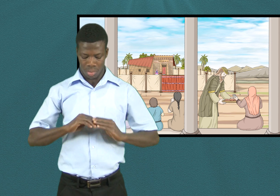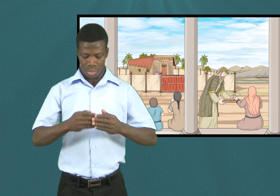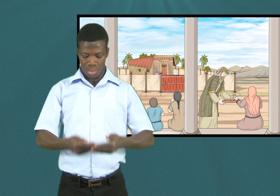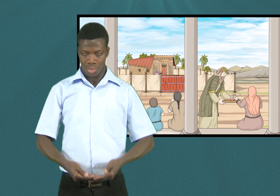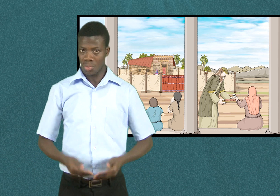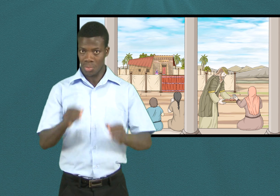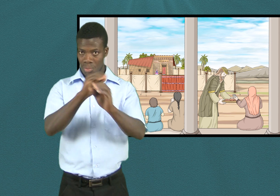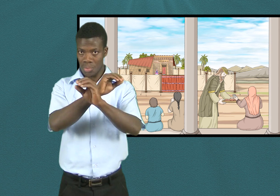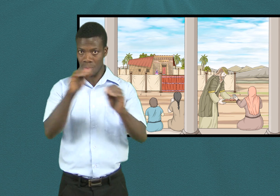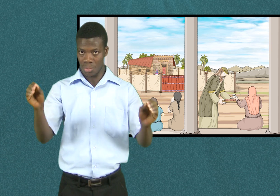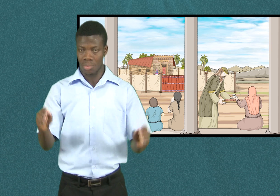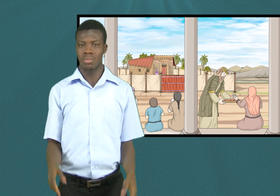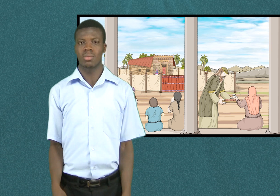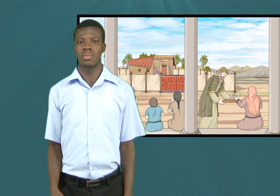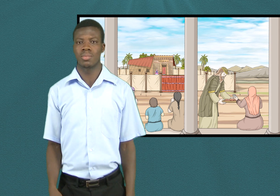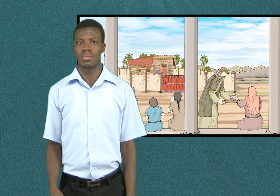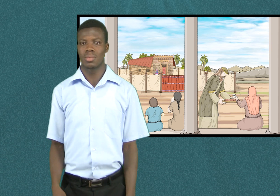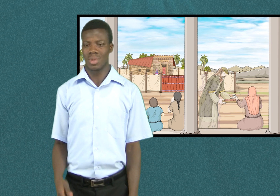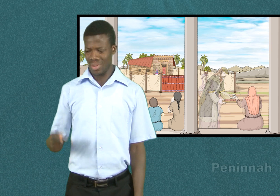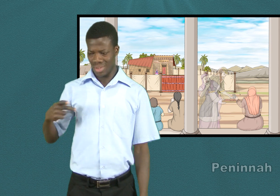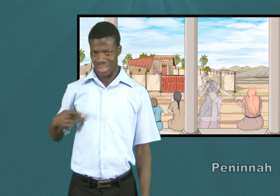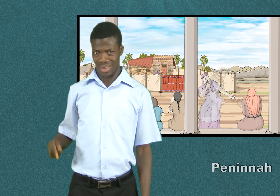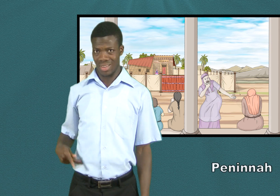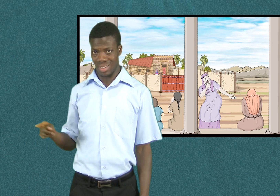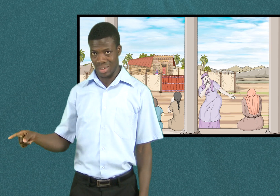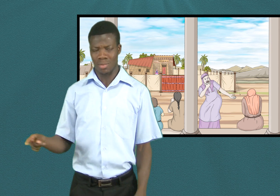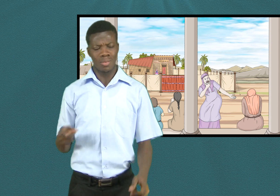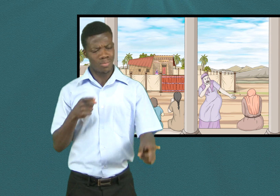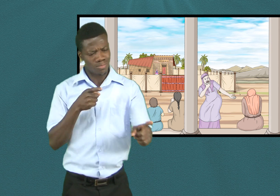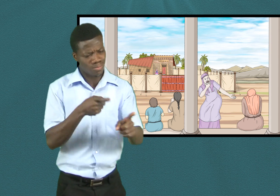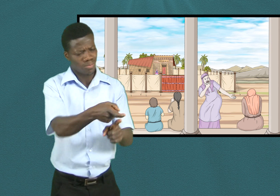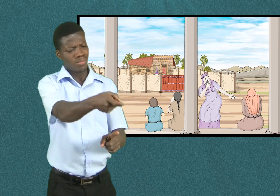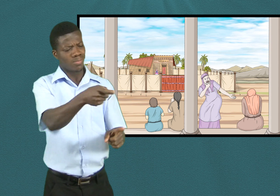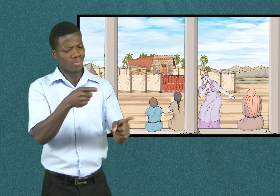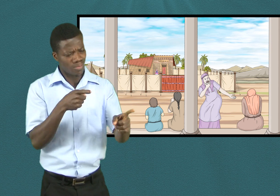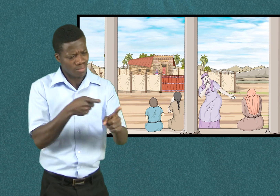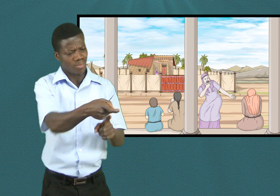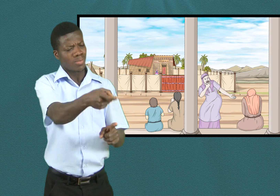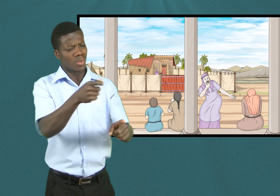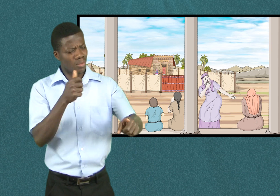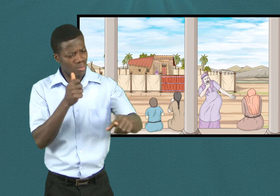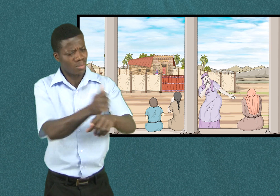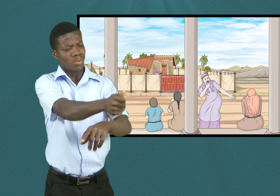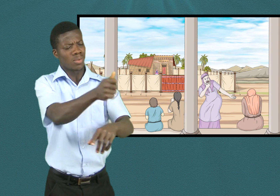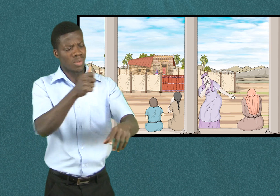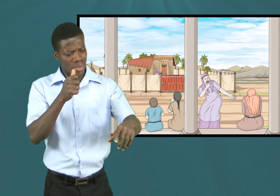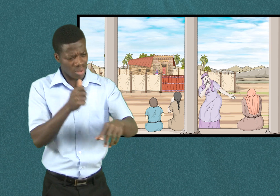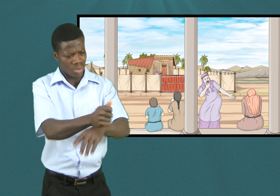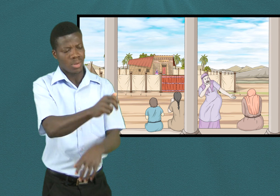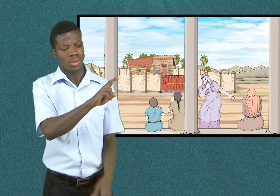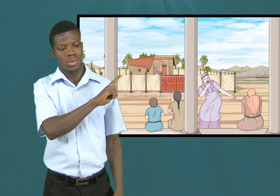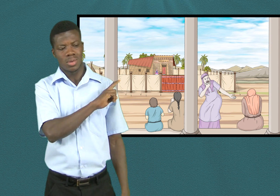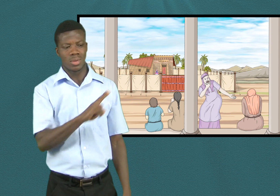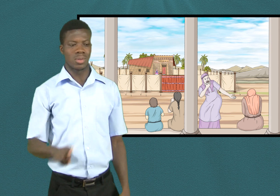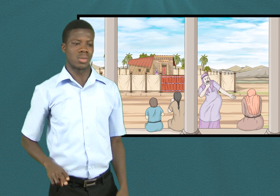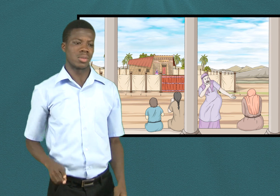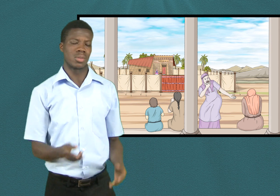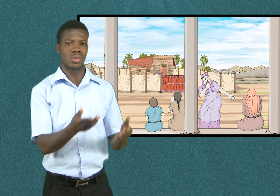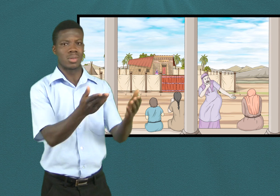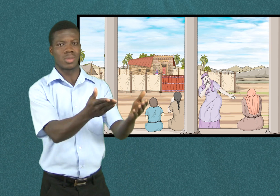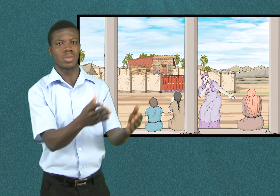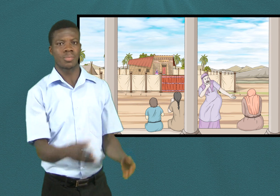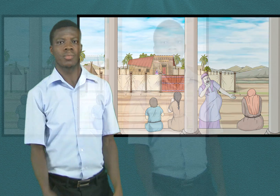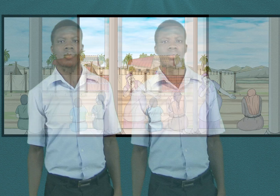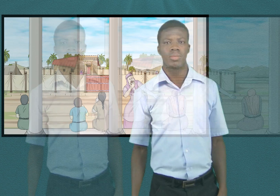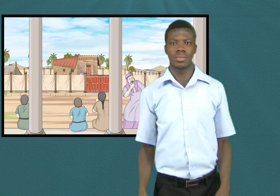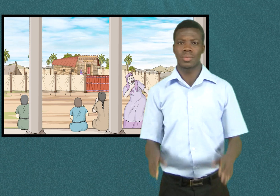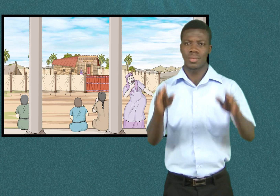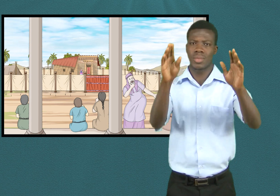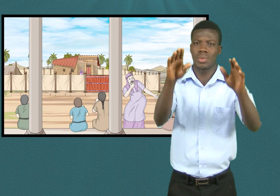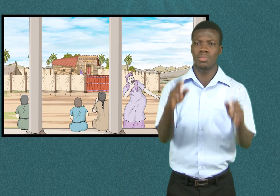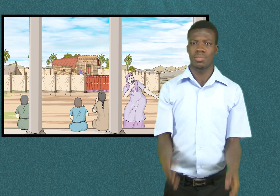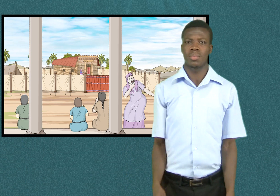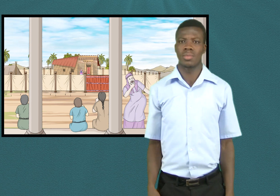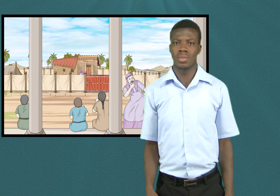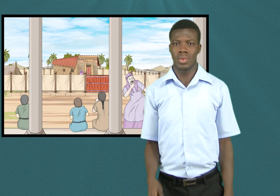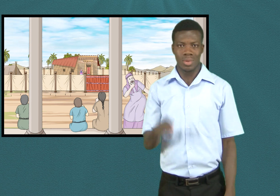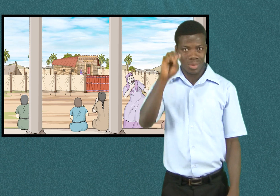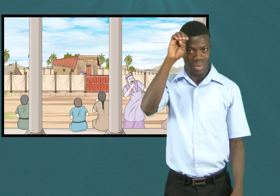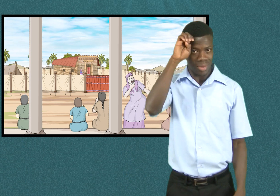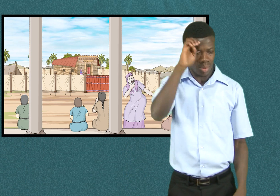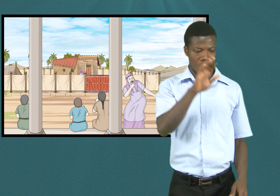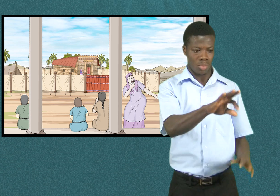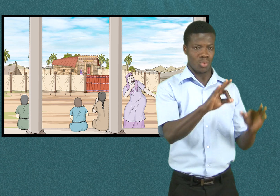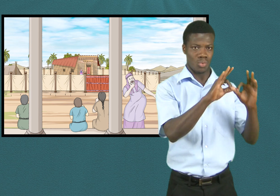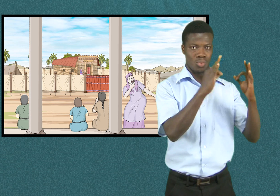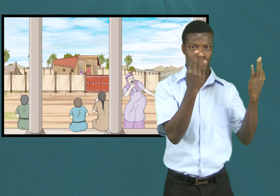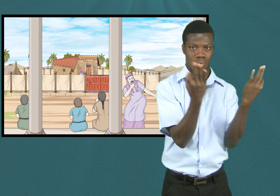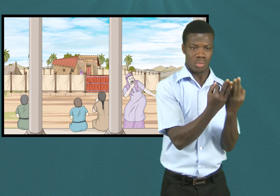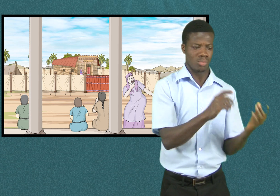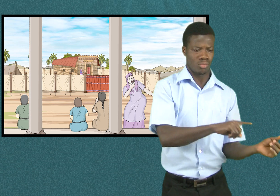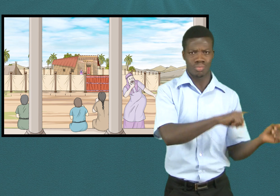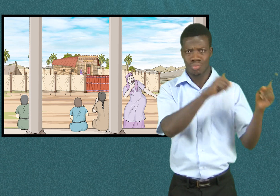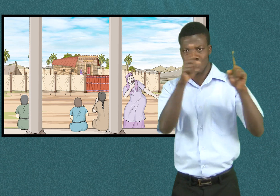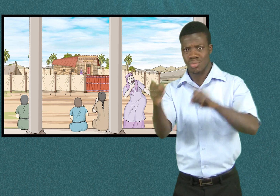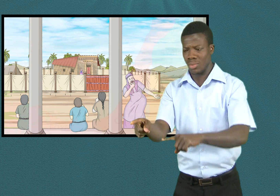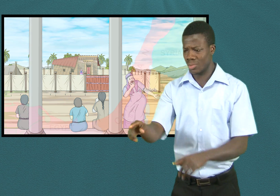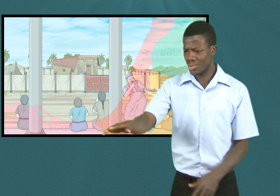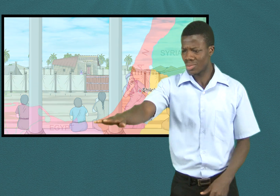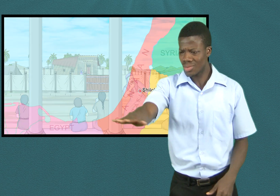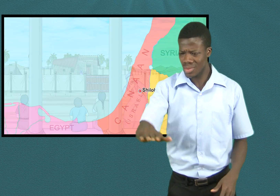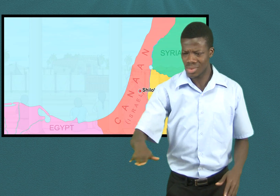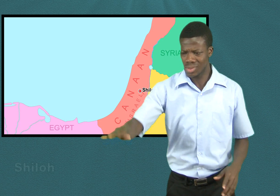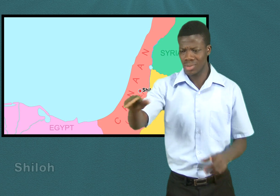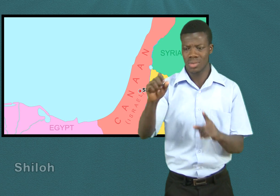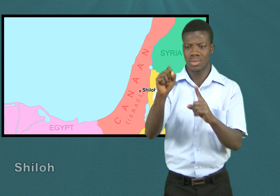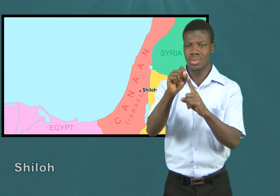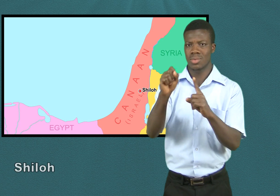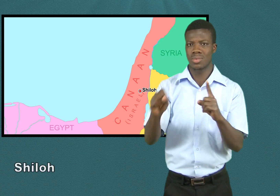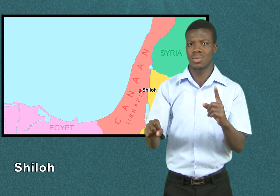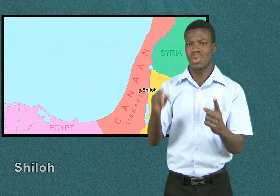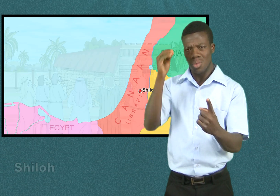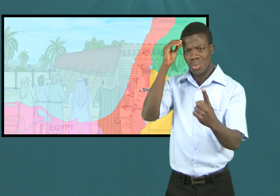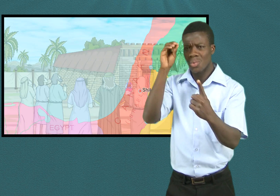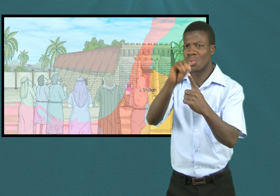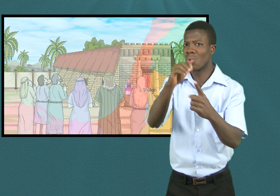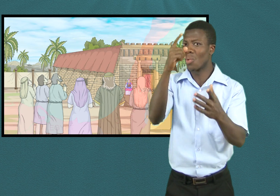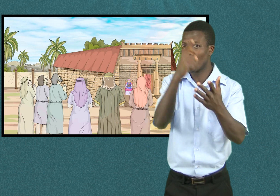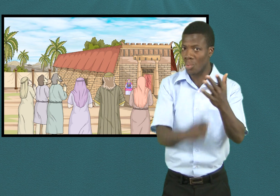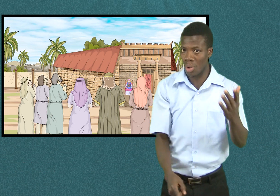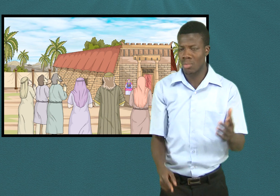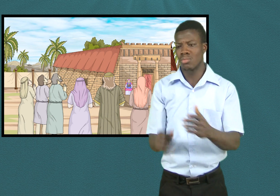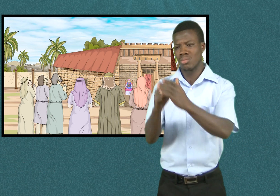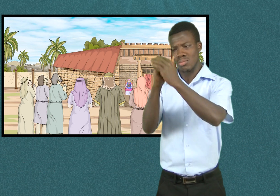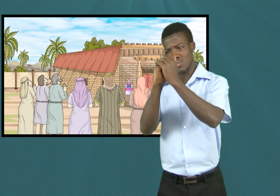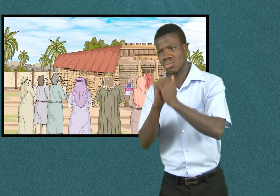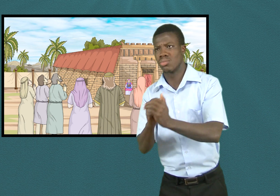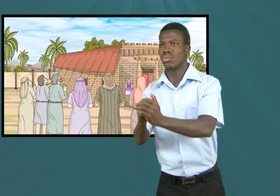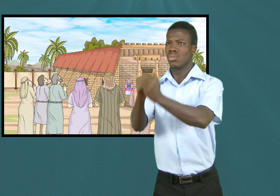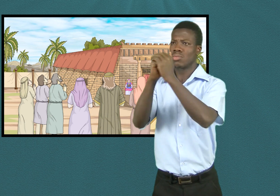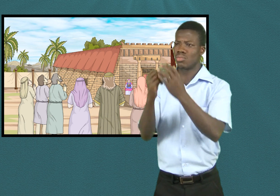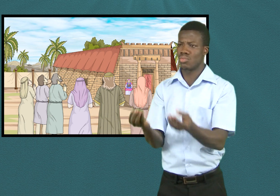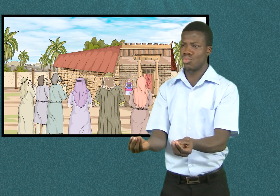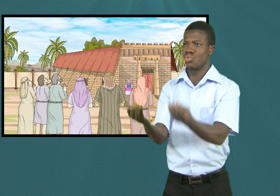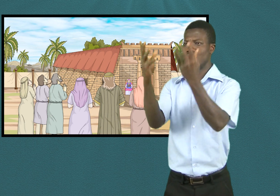Because the LORD had closed Hannah’s womb, her rival would provoke her and taunt her viciously. And this went on year after year.